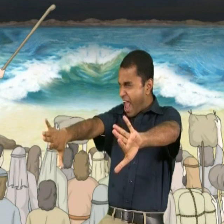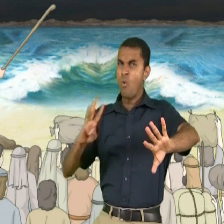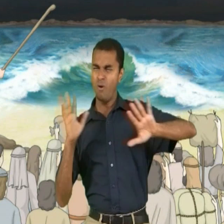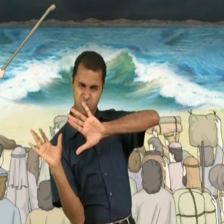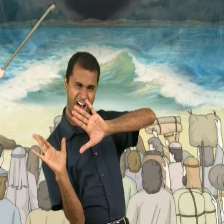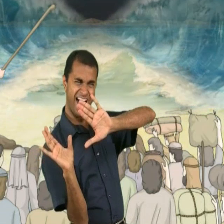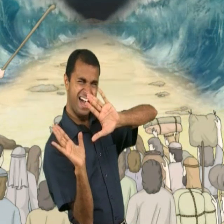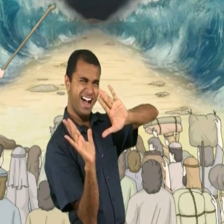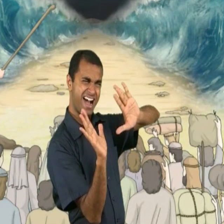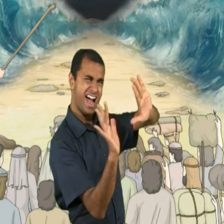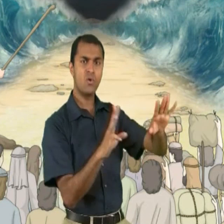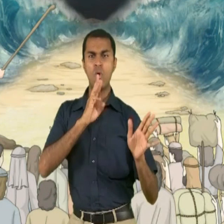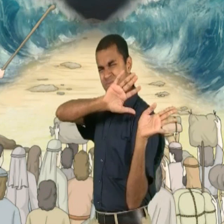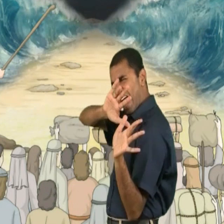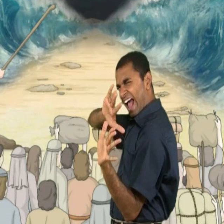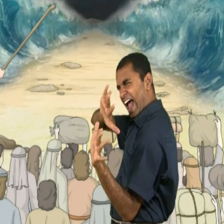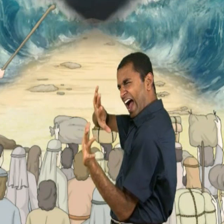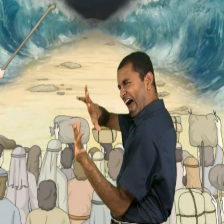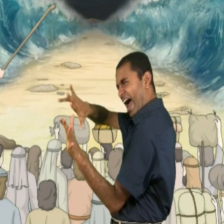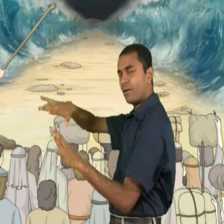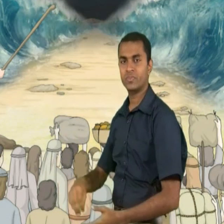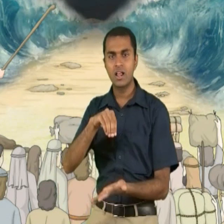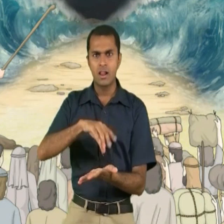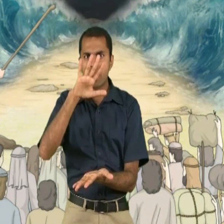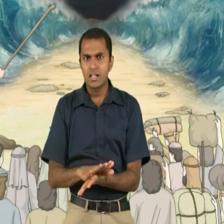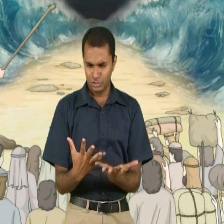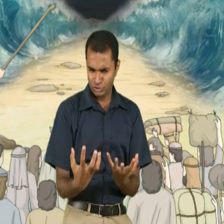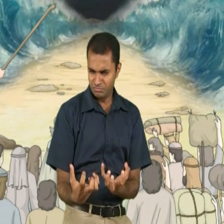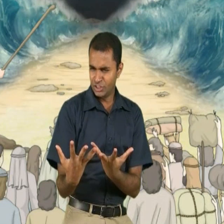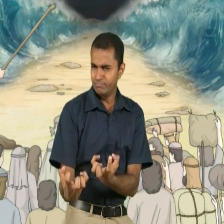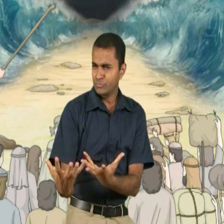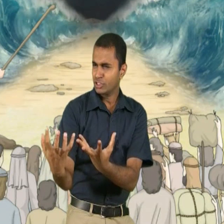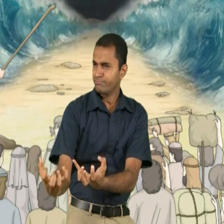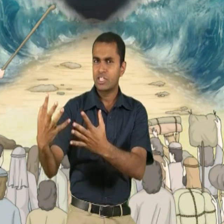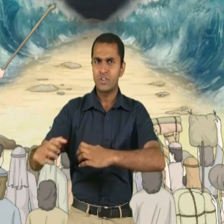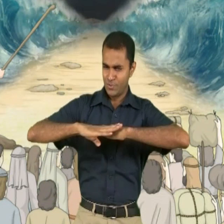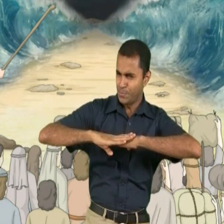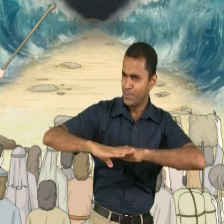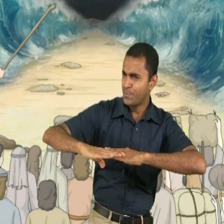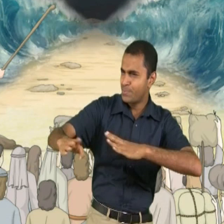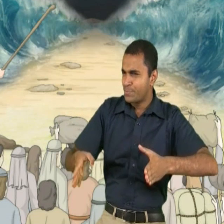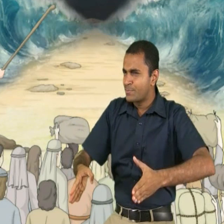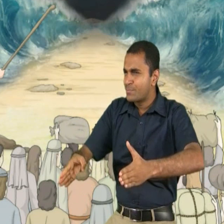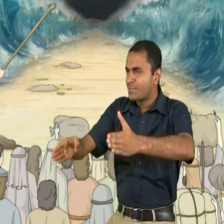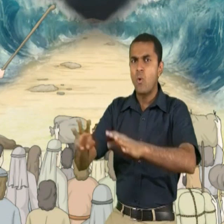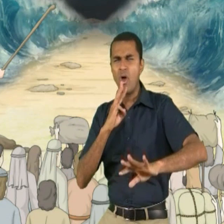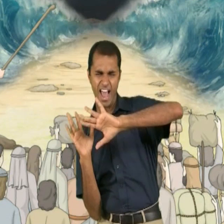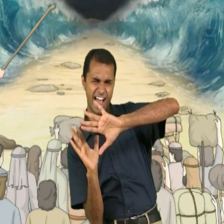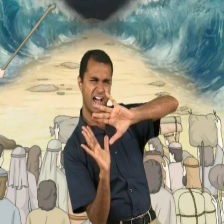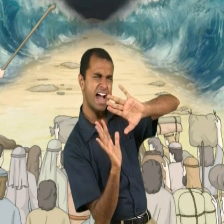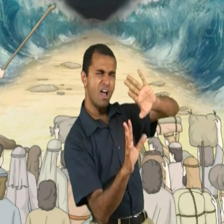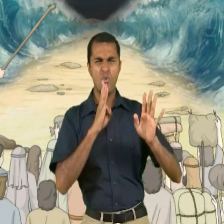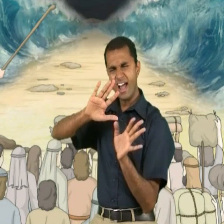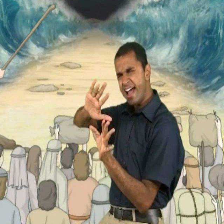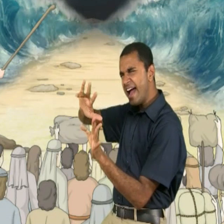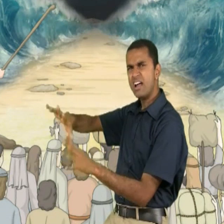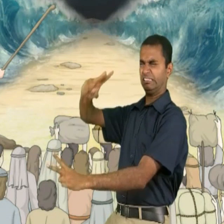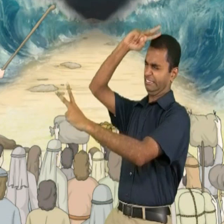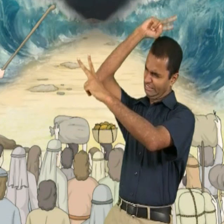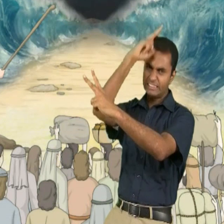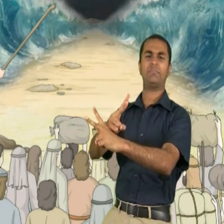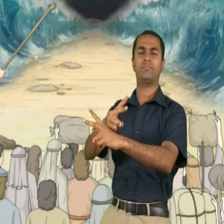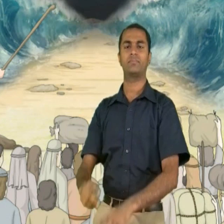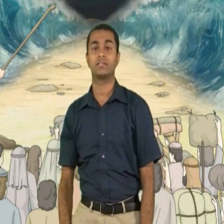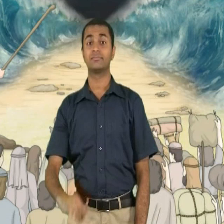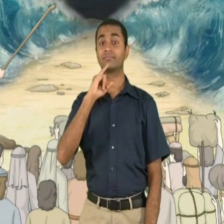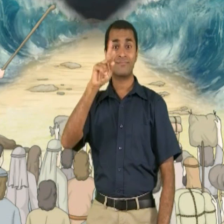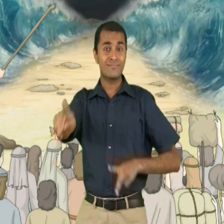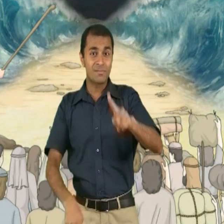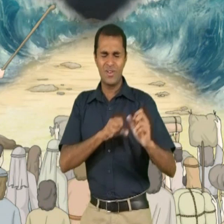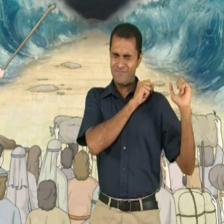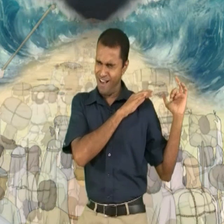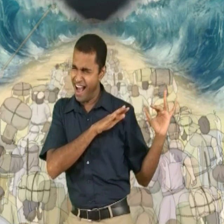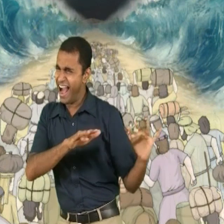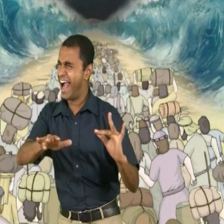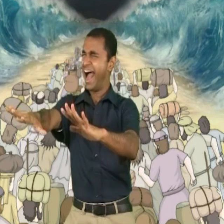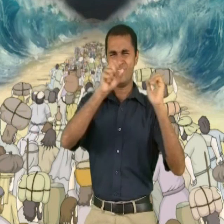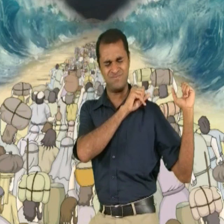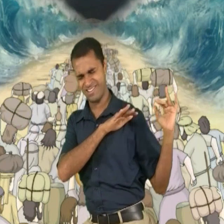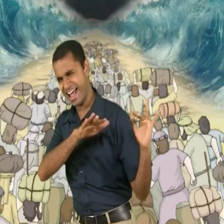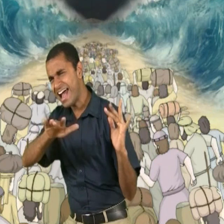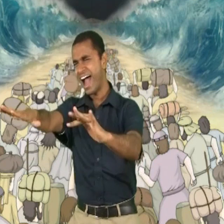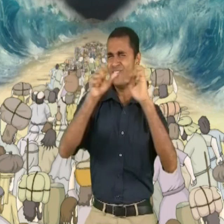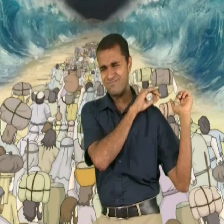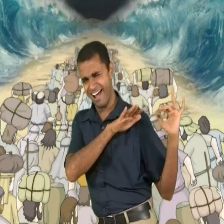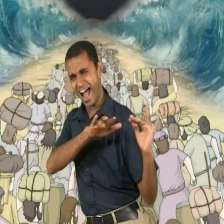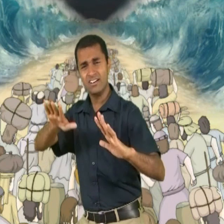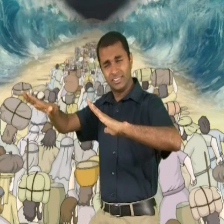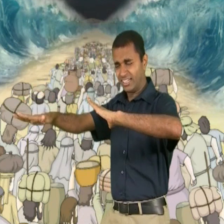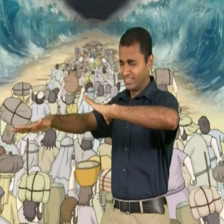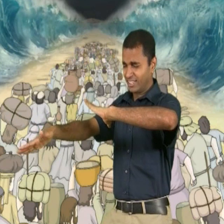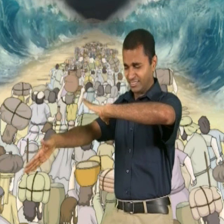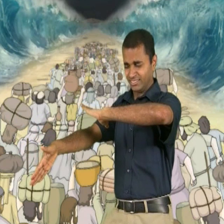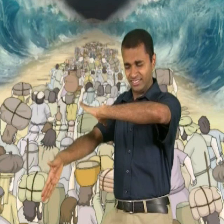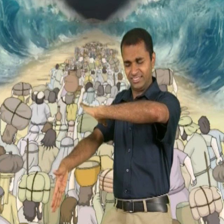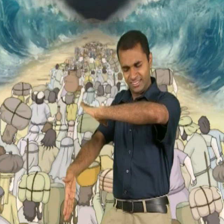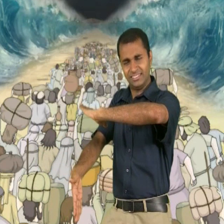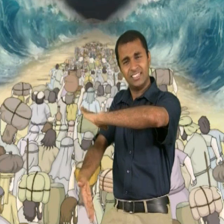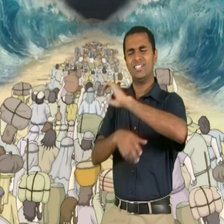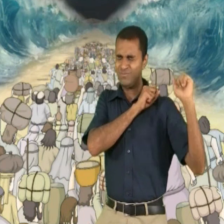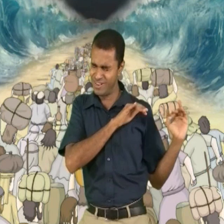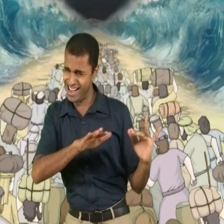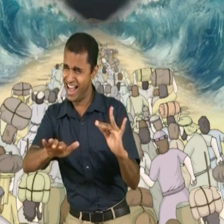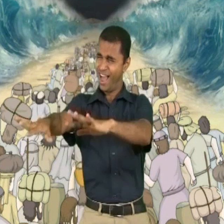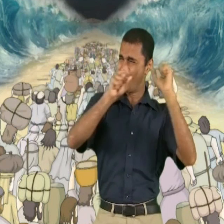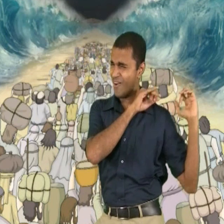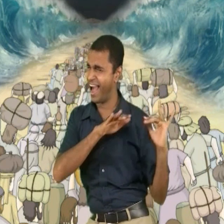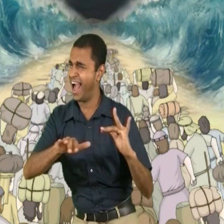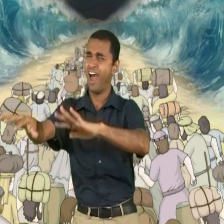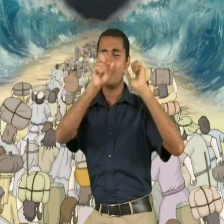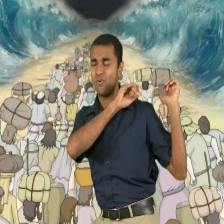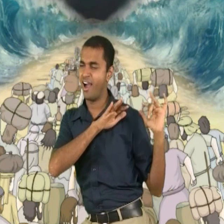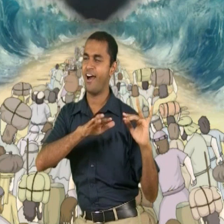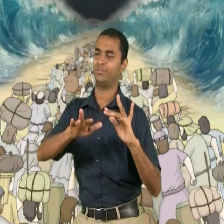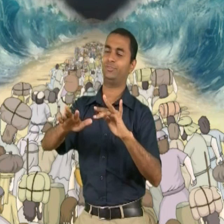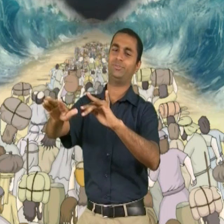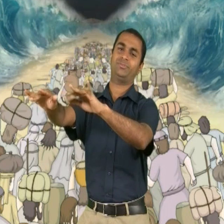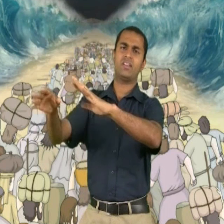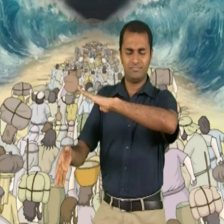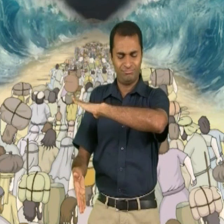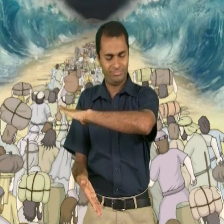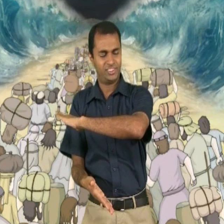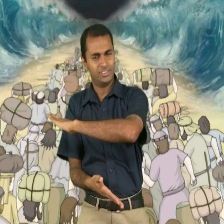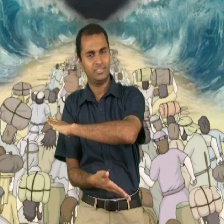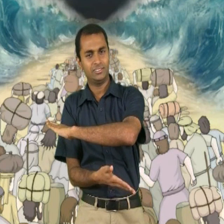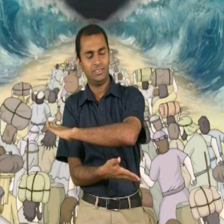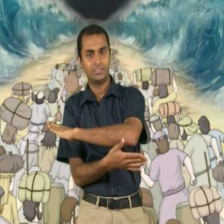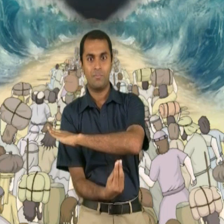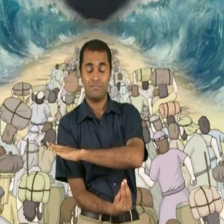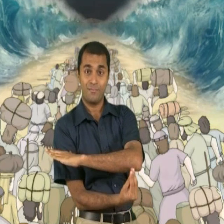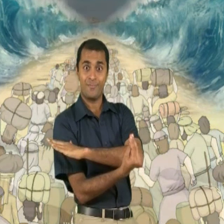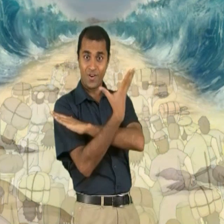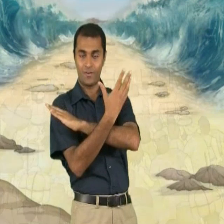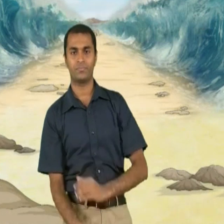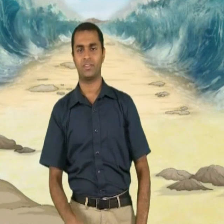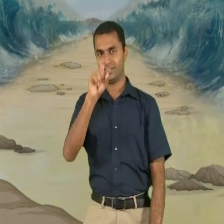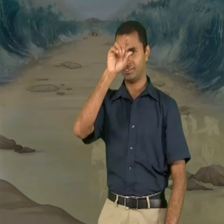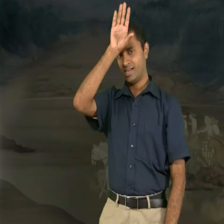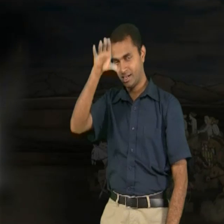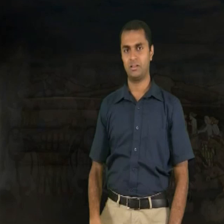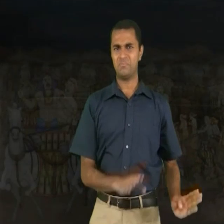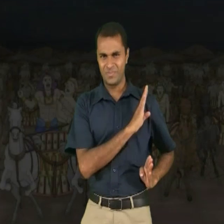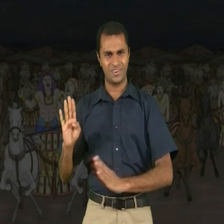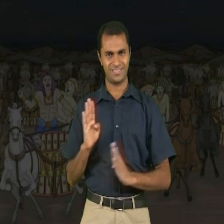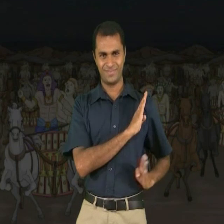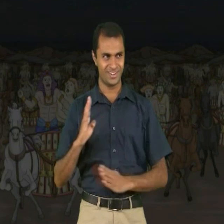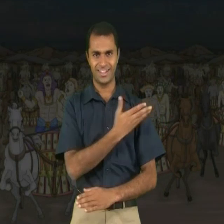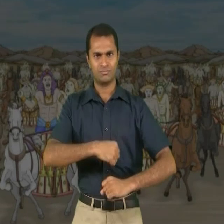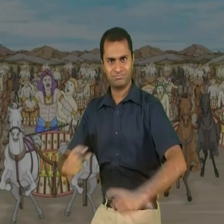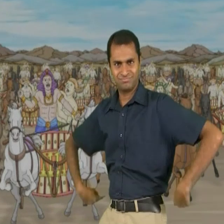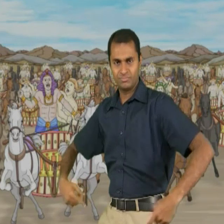So the waters were divided, and the Israelites went through the sea on dry ground, with walls of water on their right and on their left.